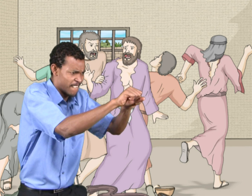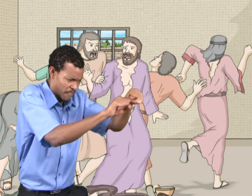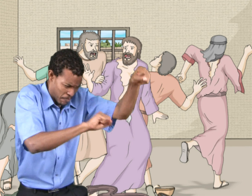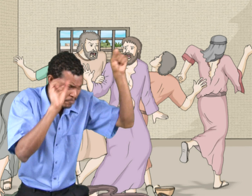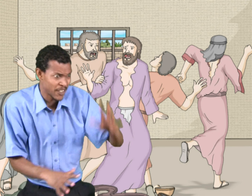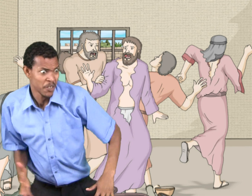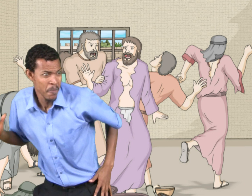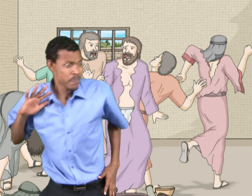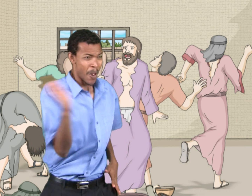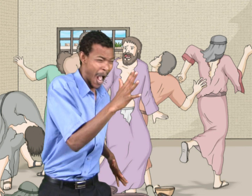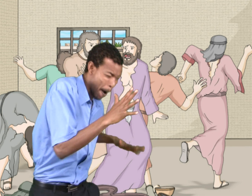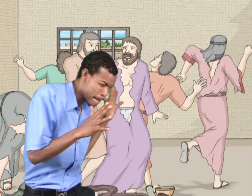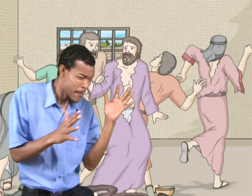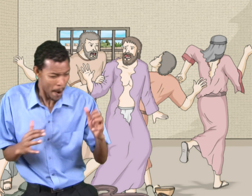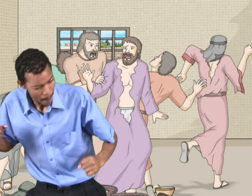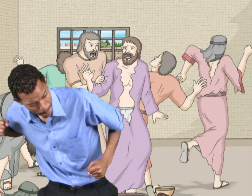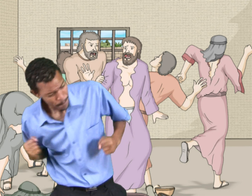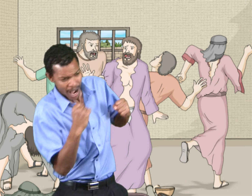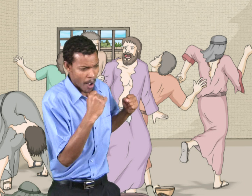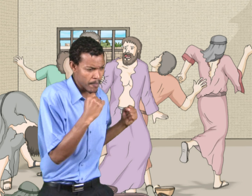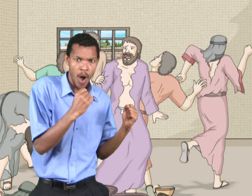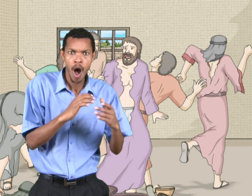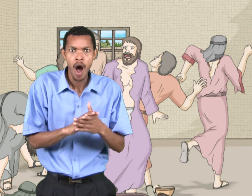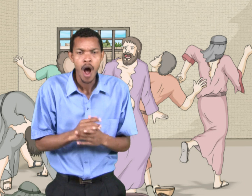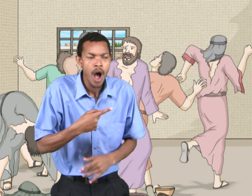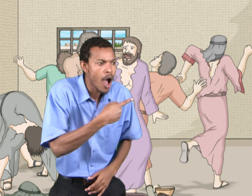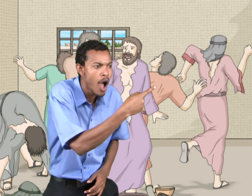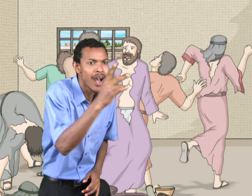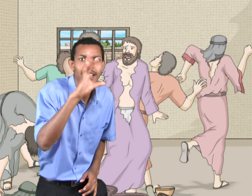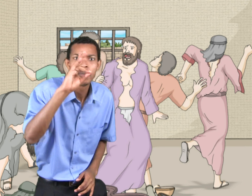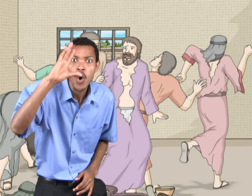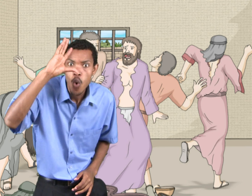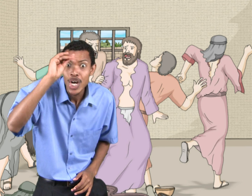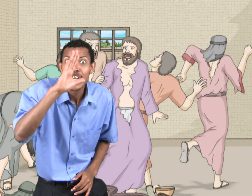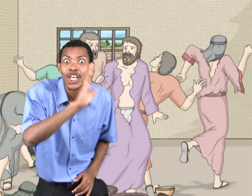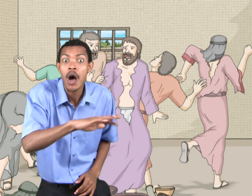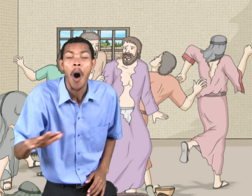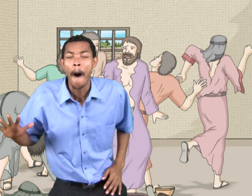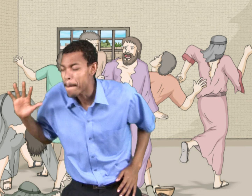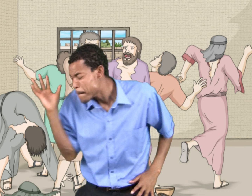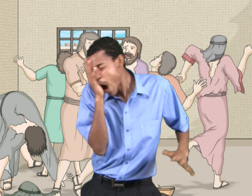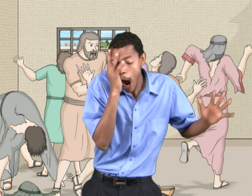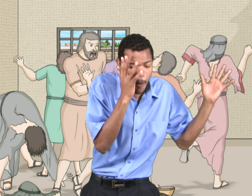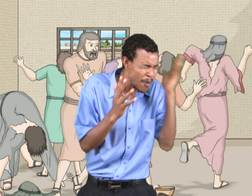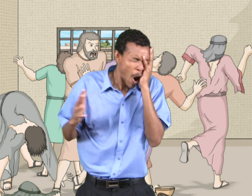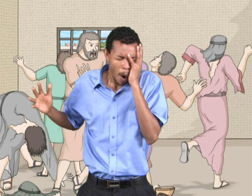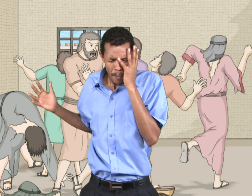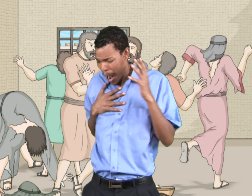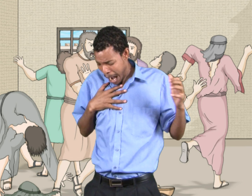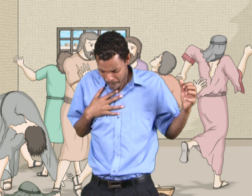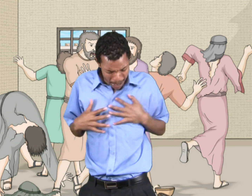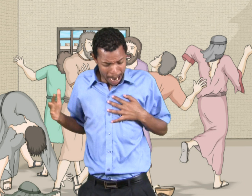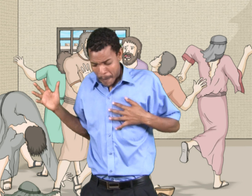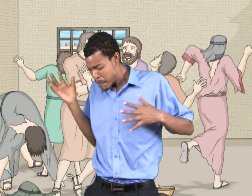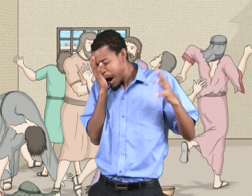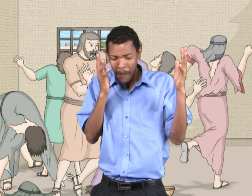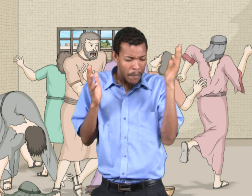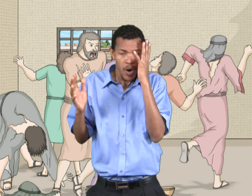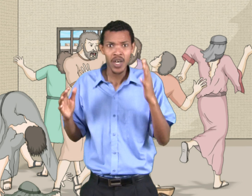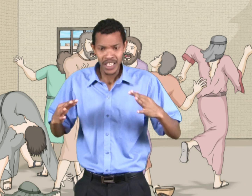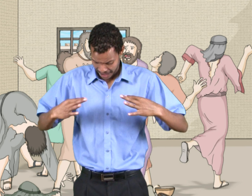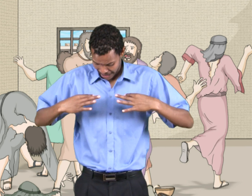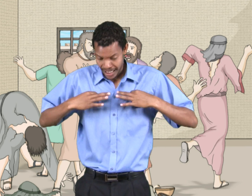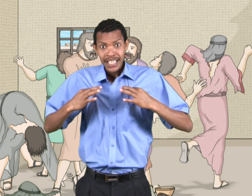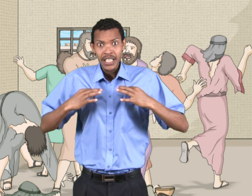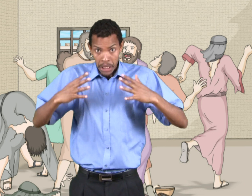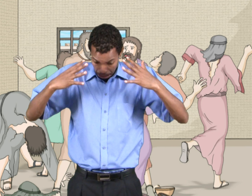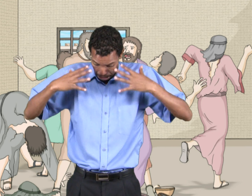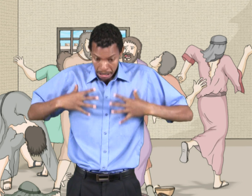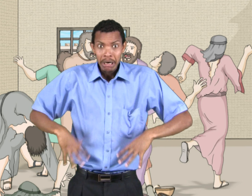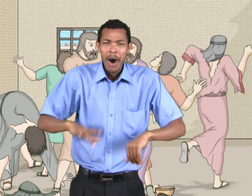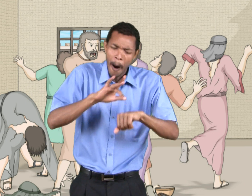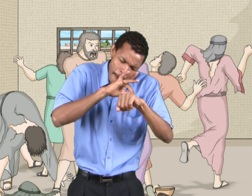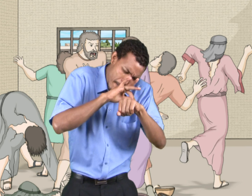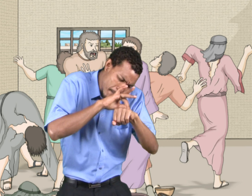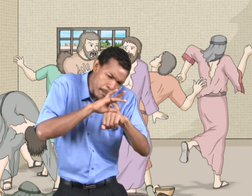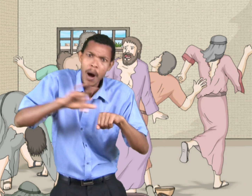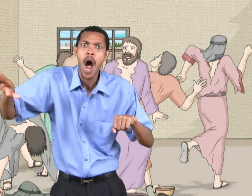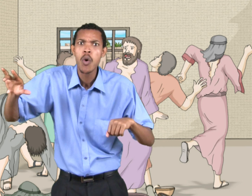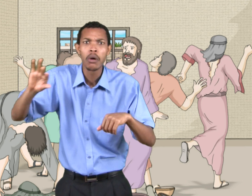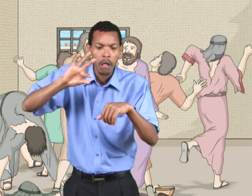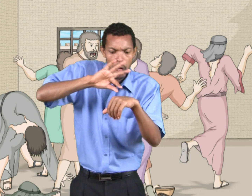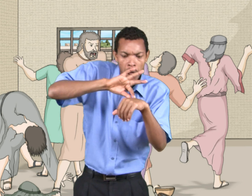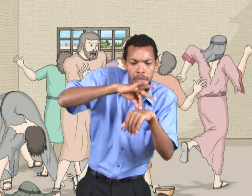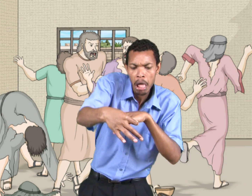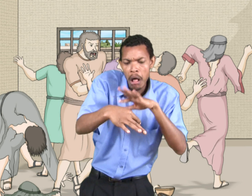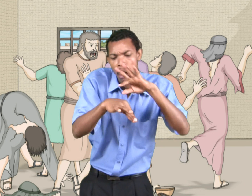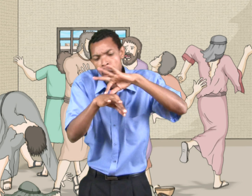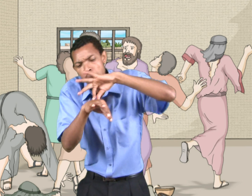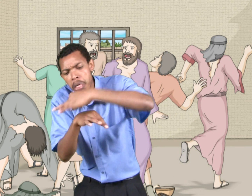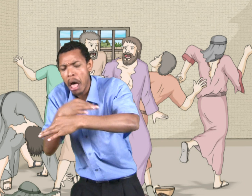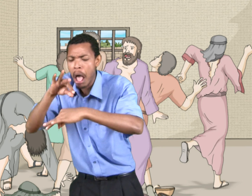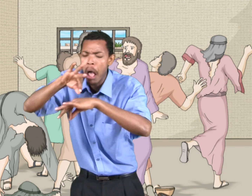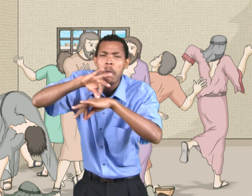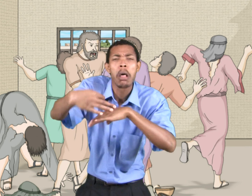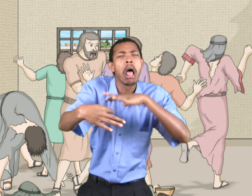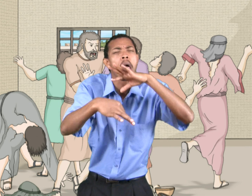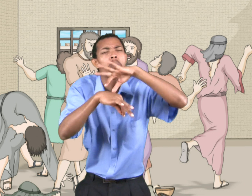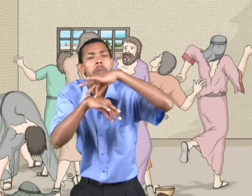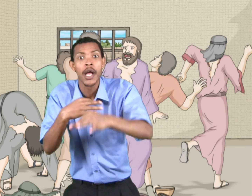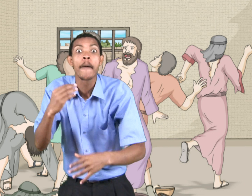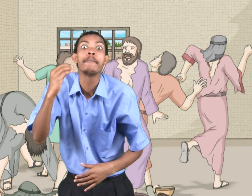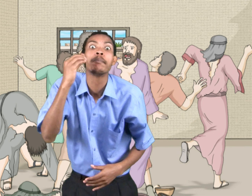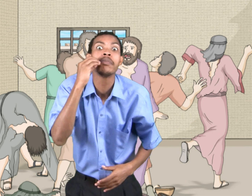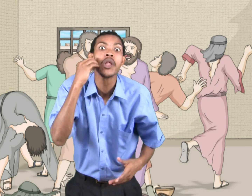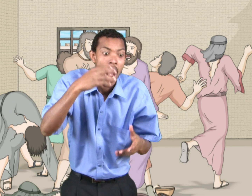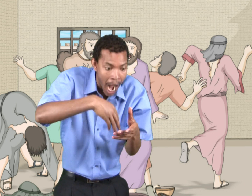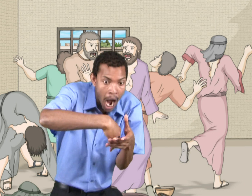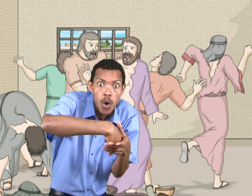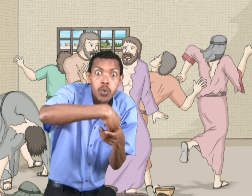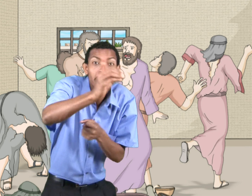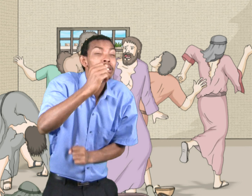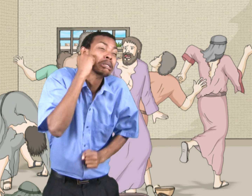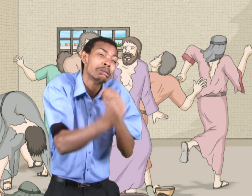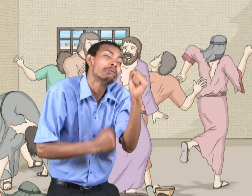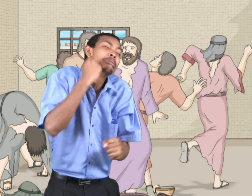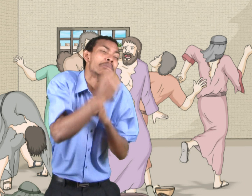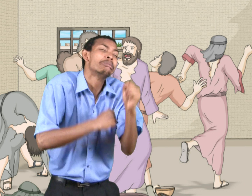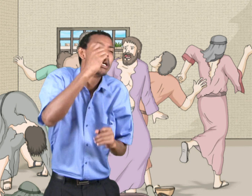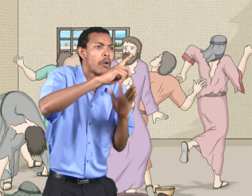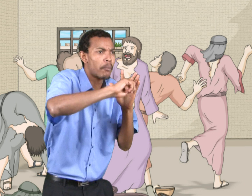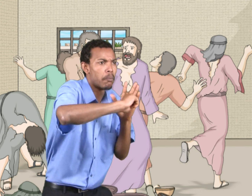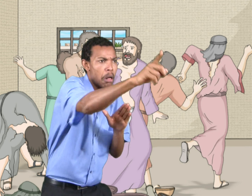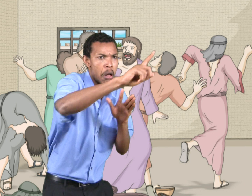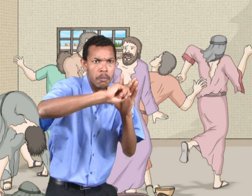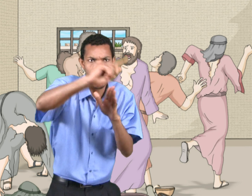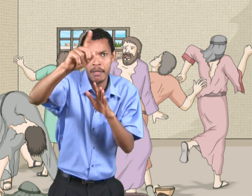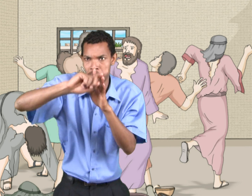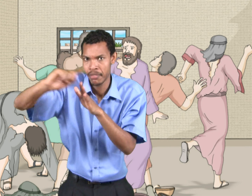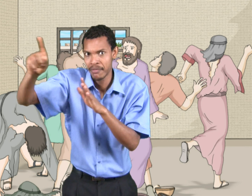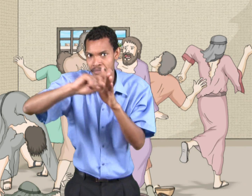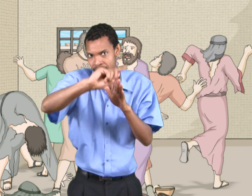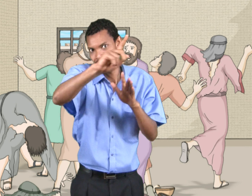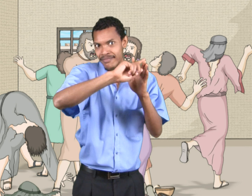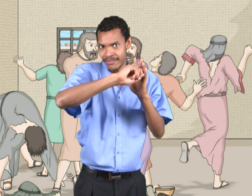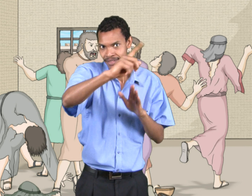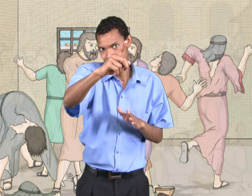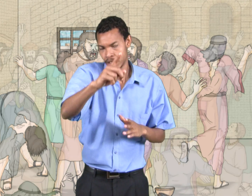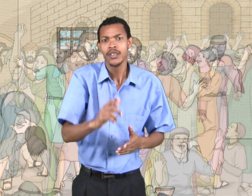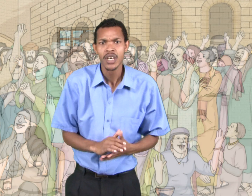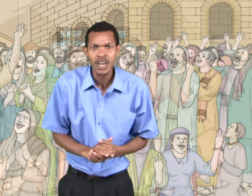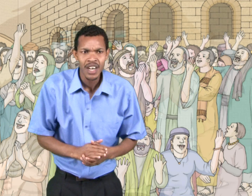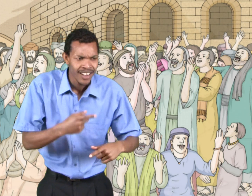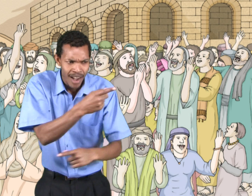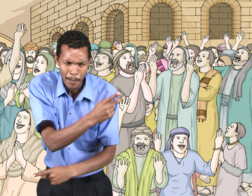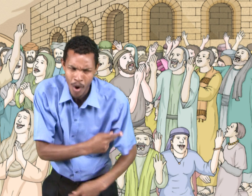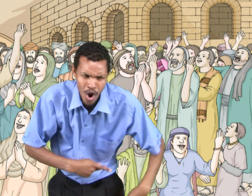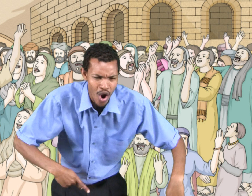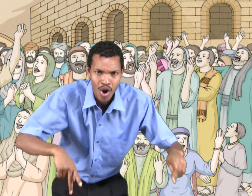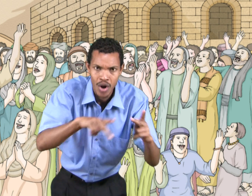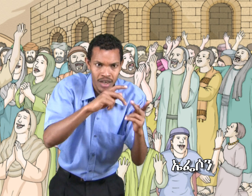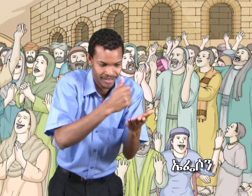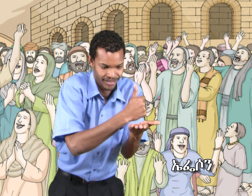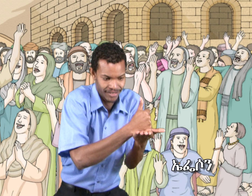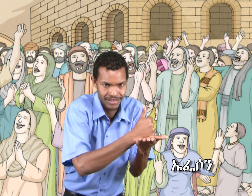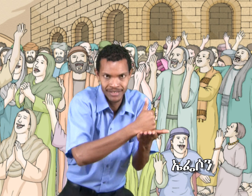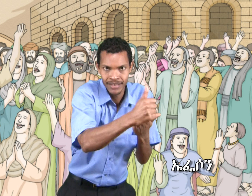The attack was so violent that they ran out of the house naked and wounded.